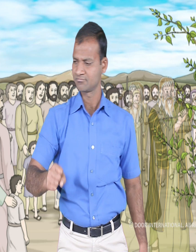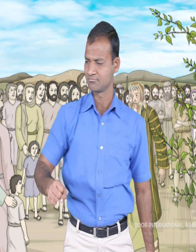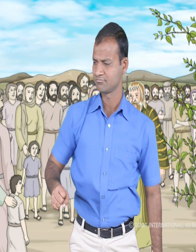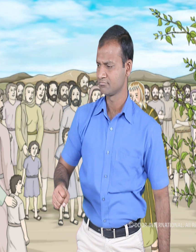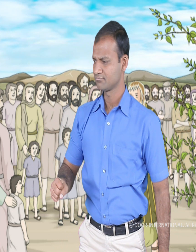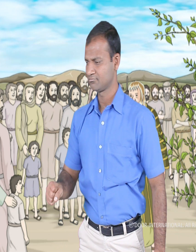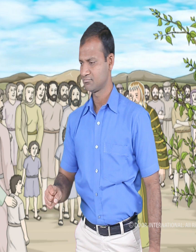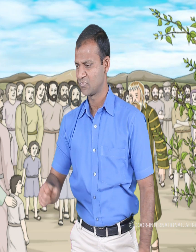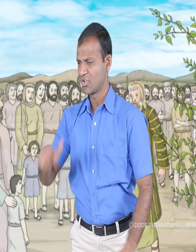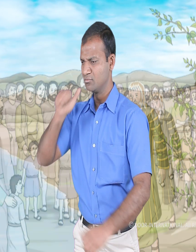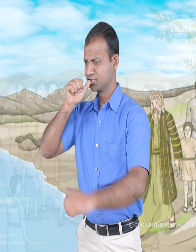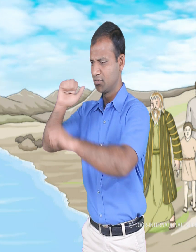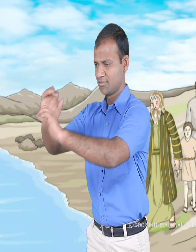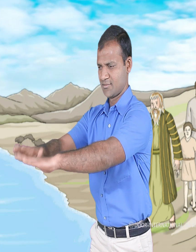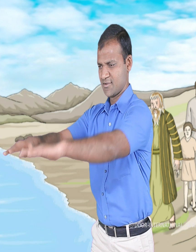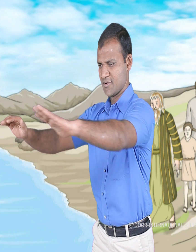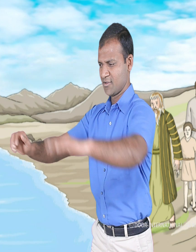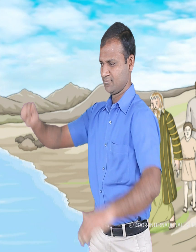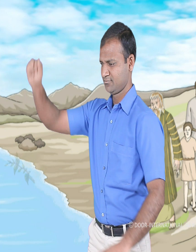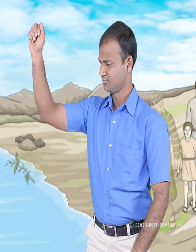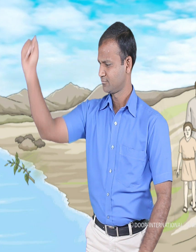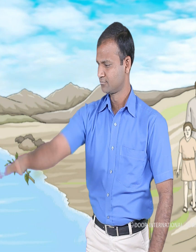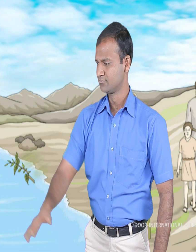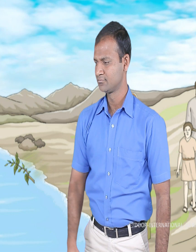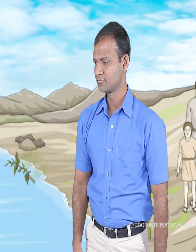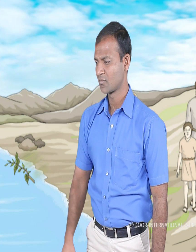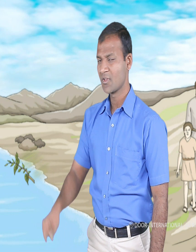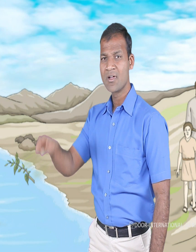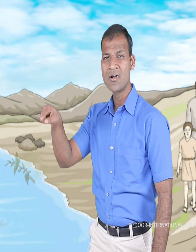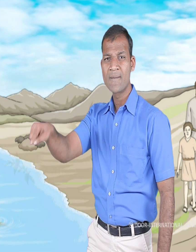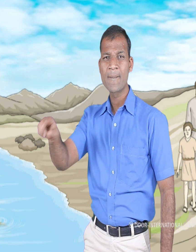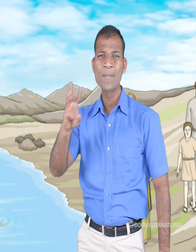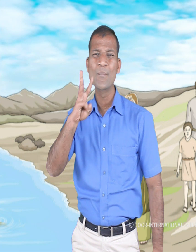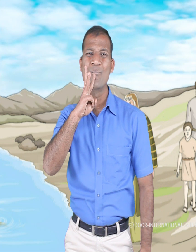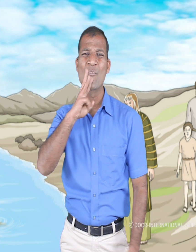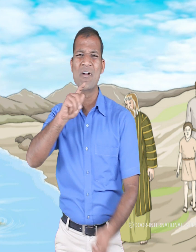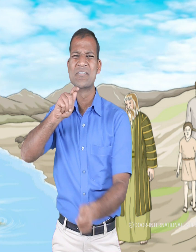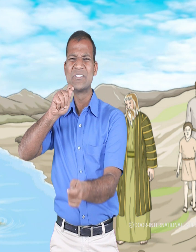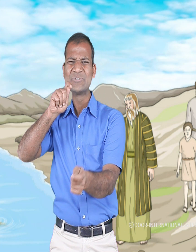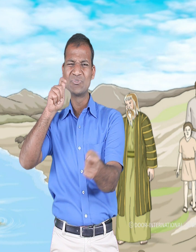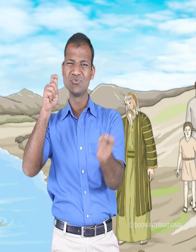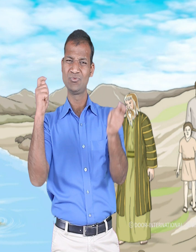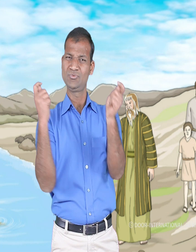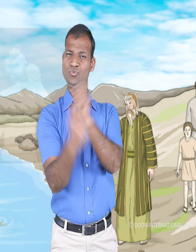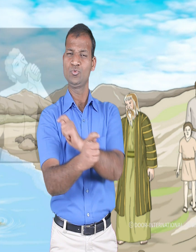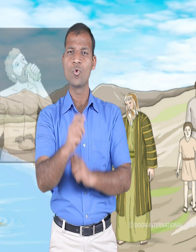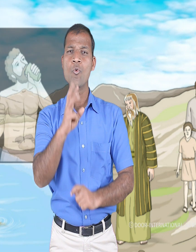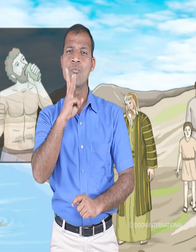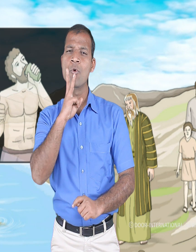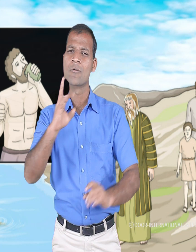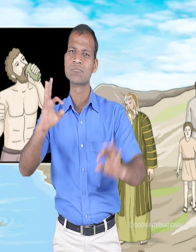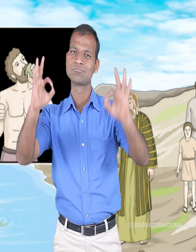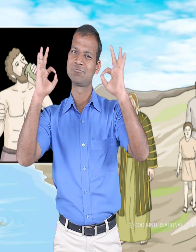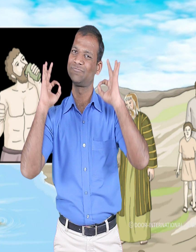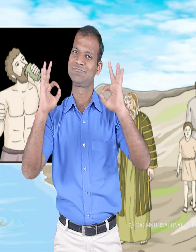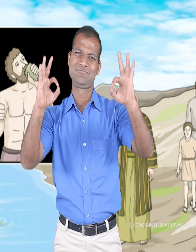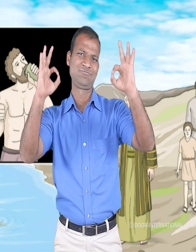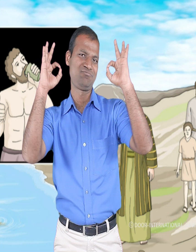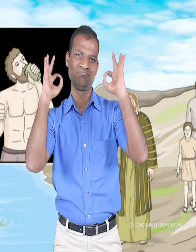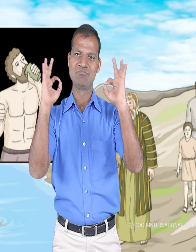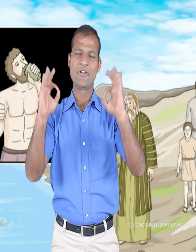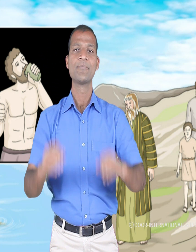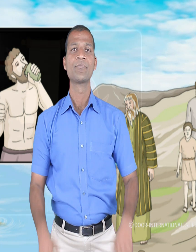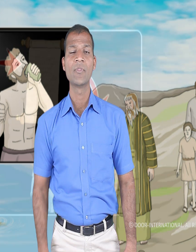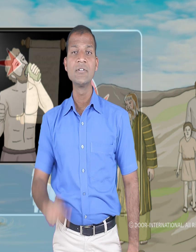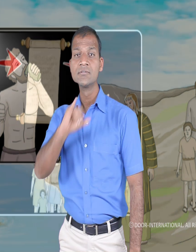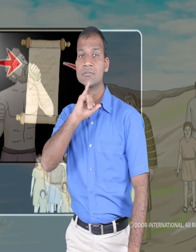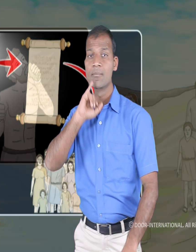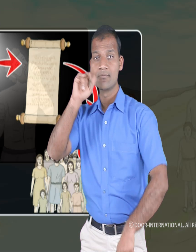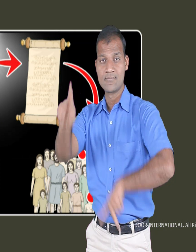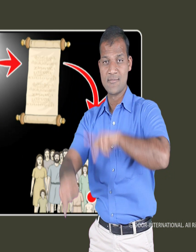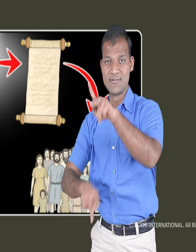And when he cast it into the waters, they were sweetened.